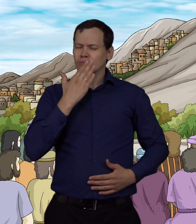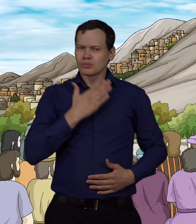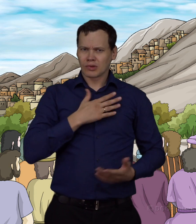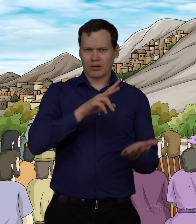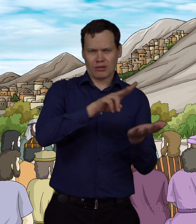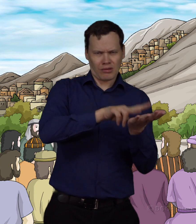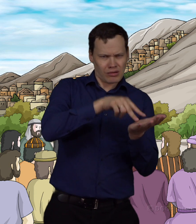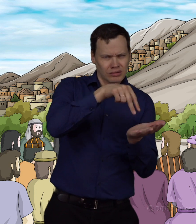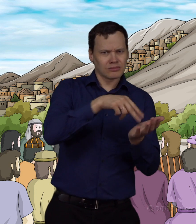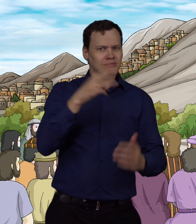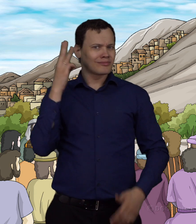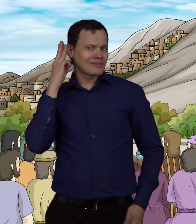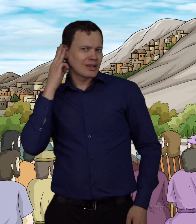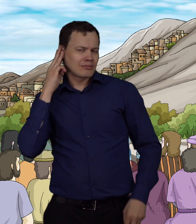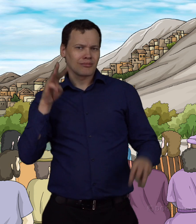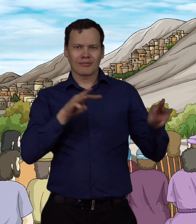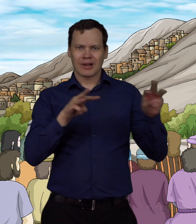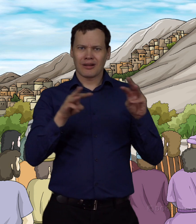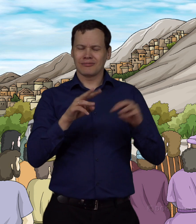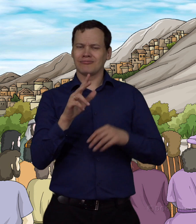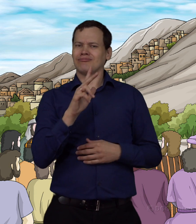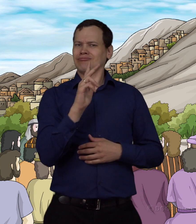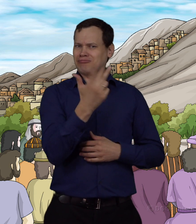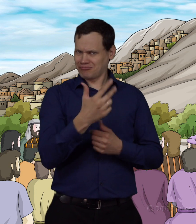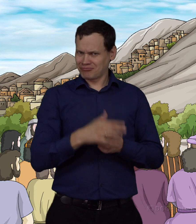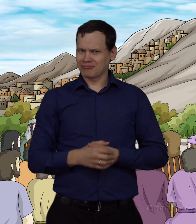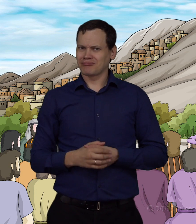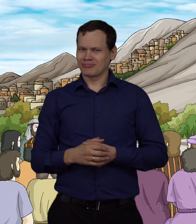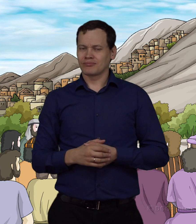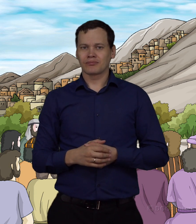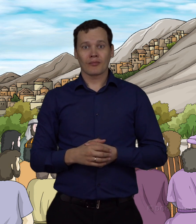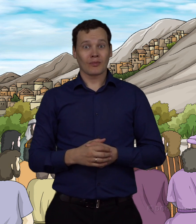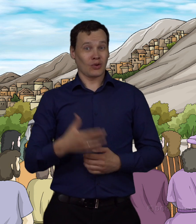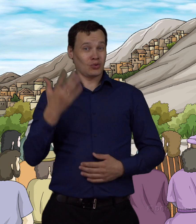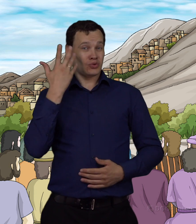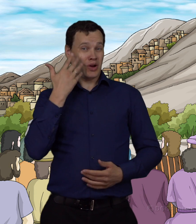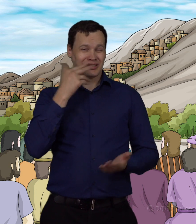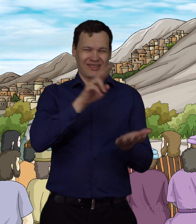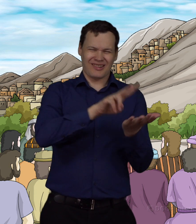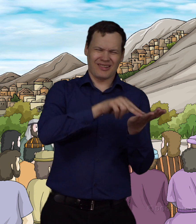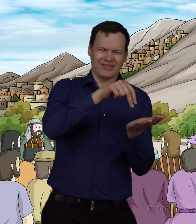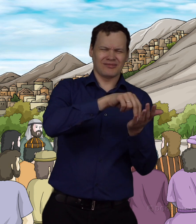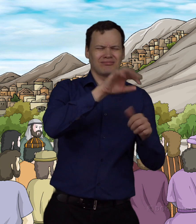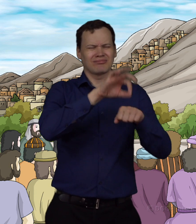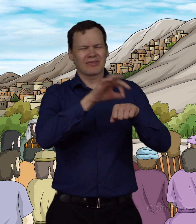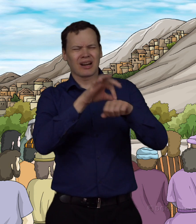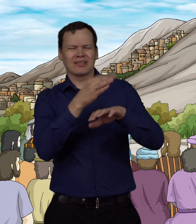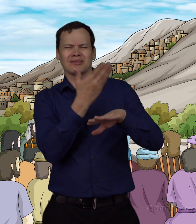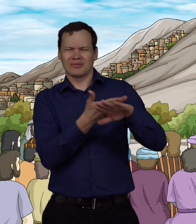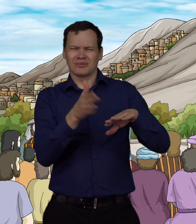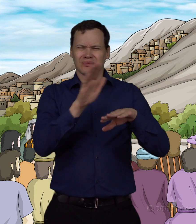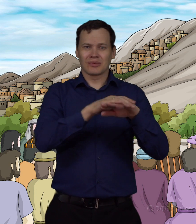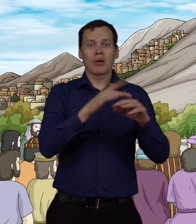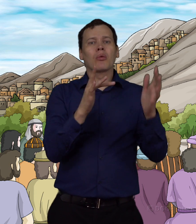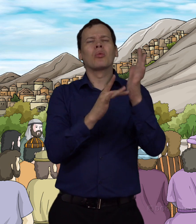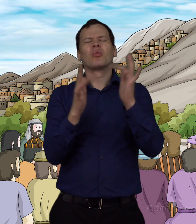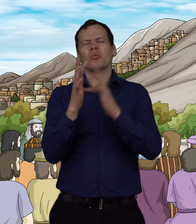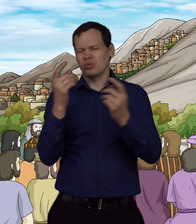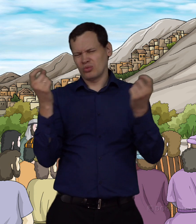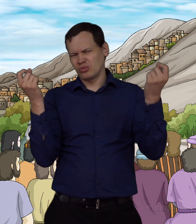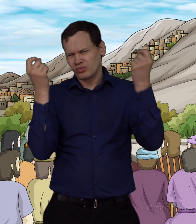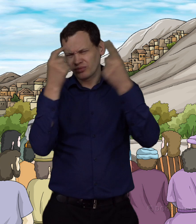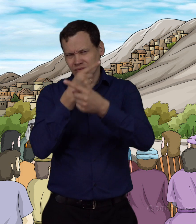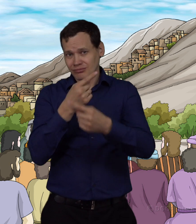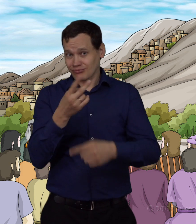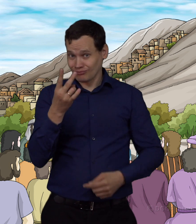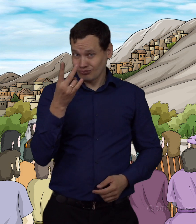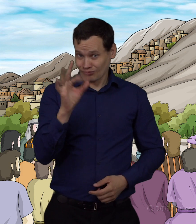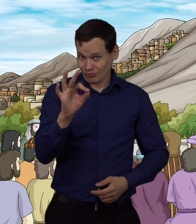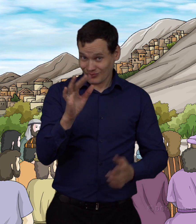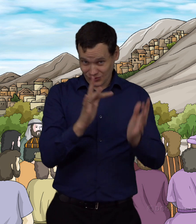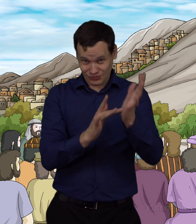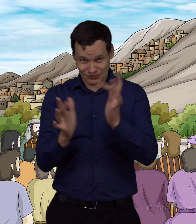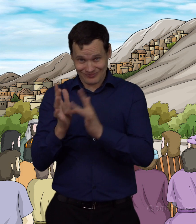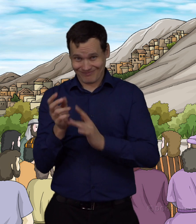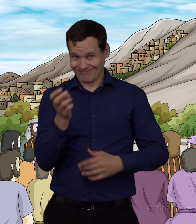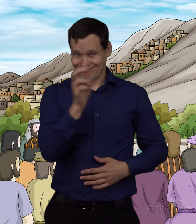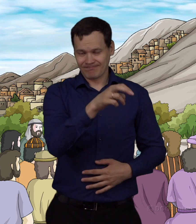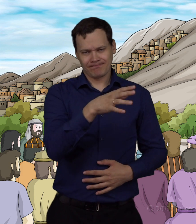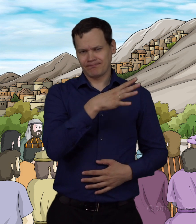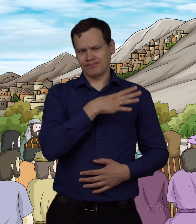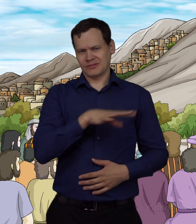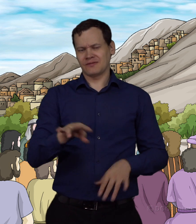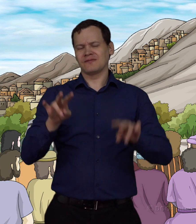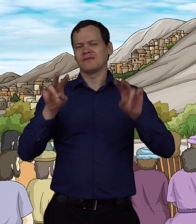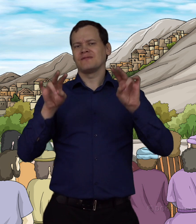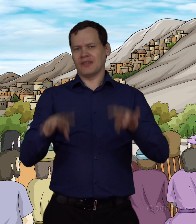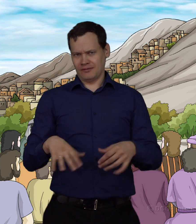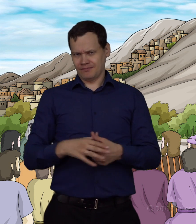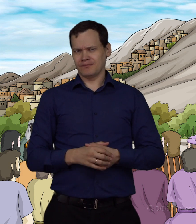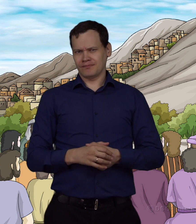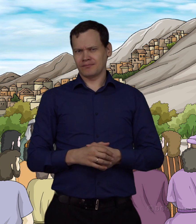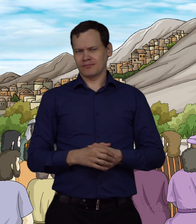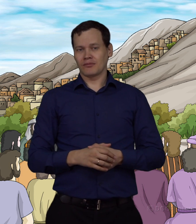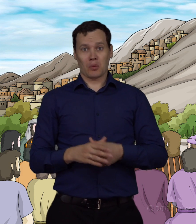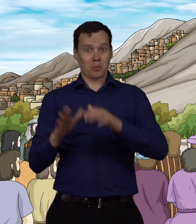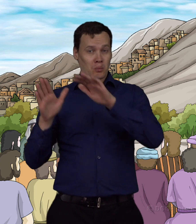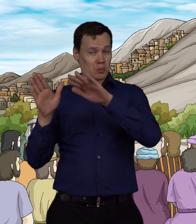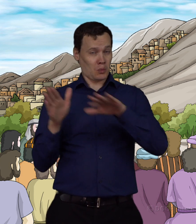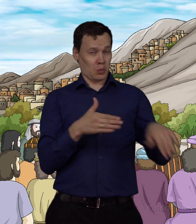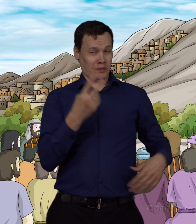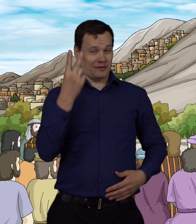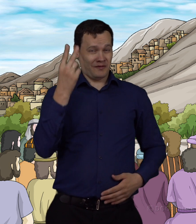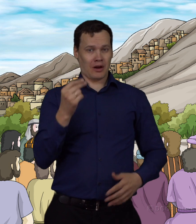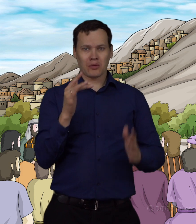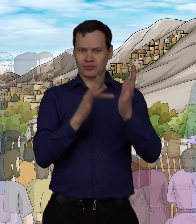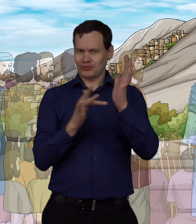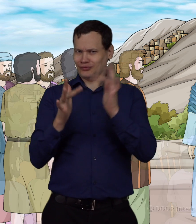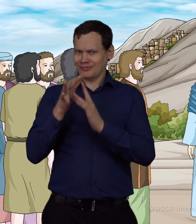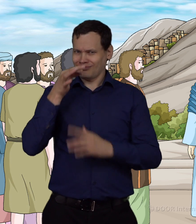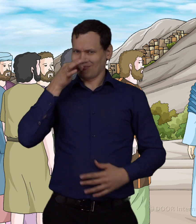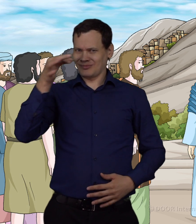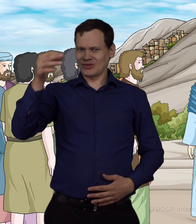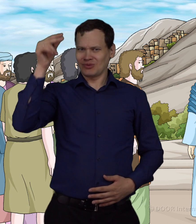Now Jesus loved Martha and her sister and Lazarus.